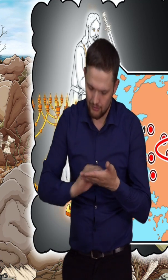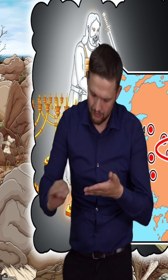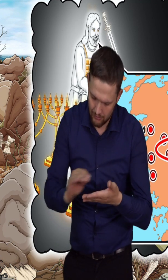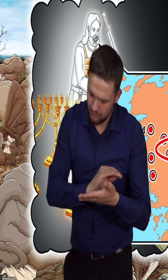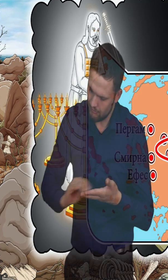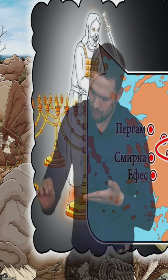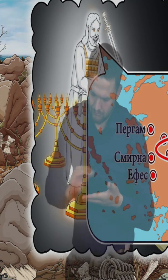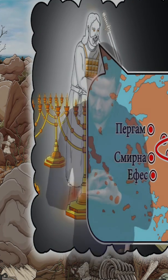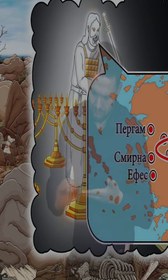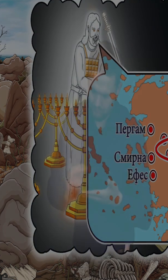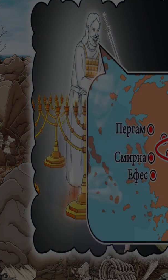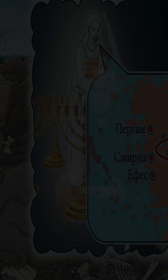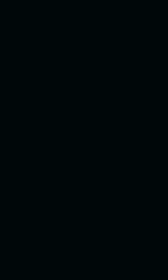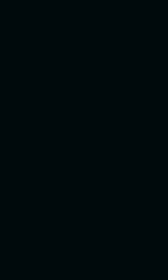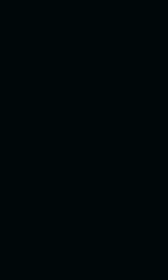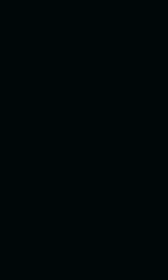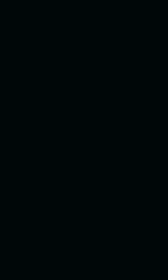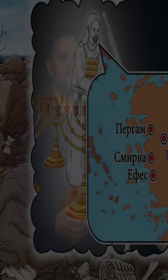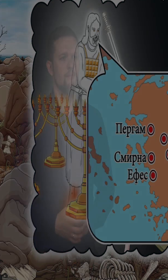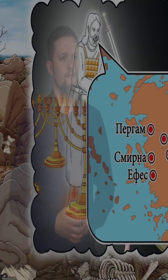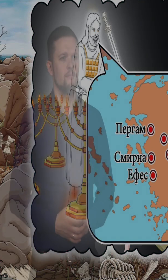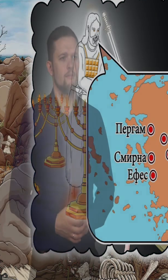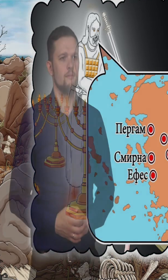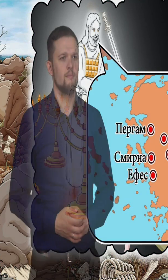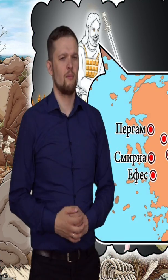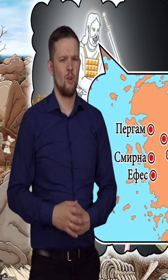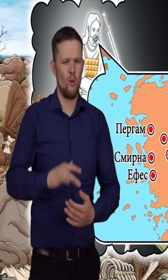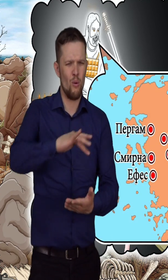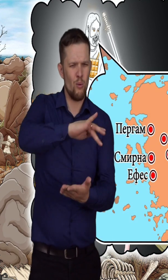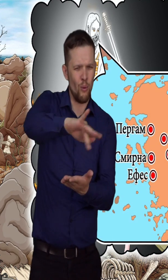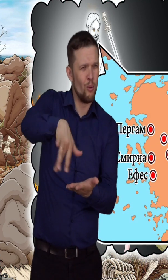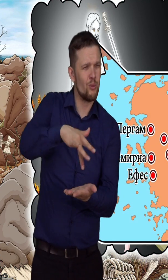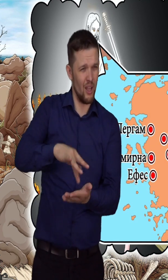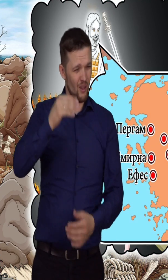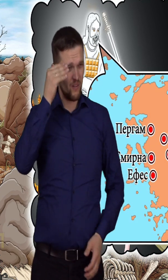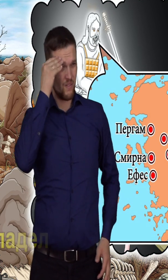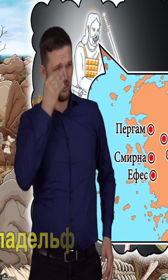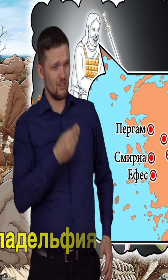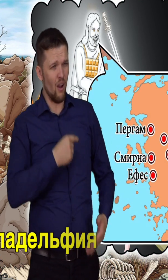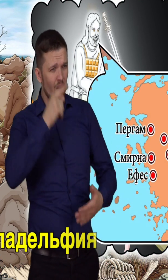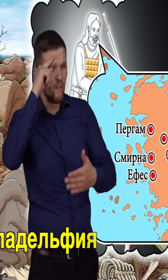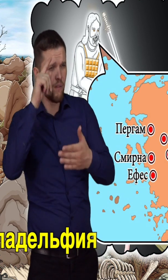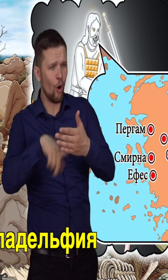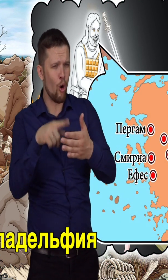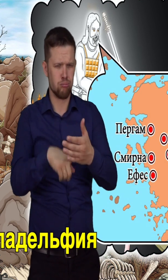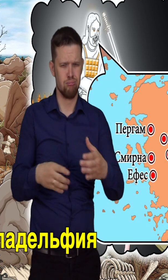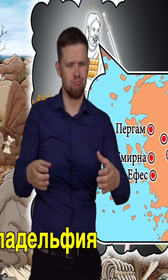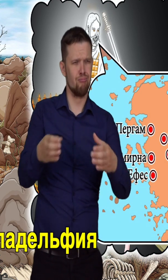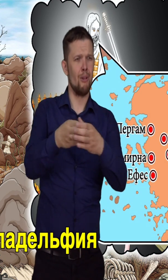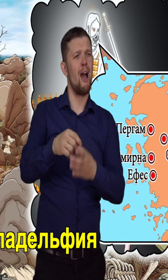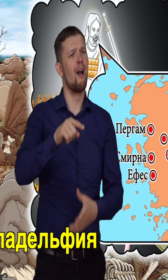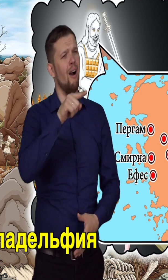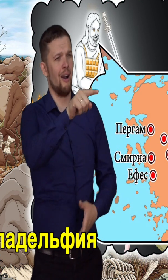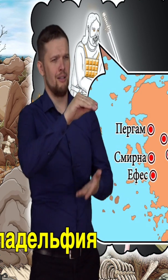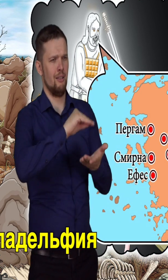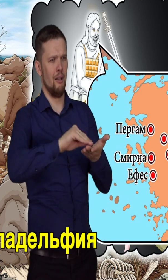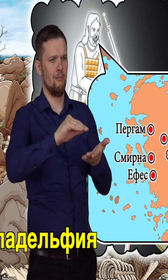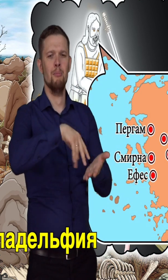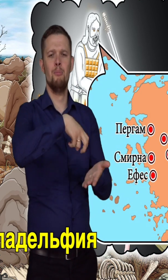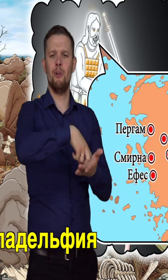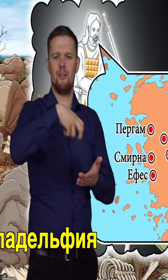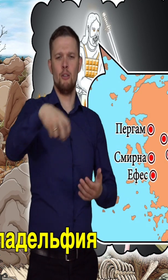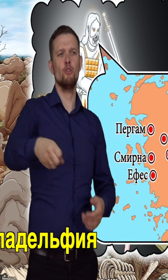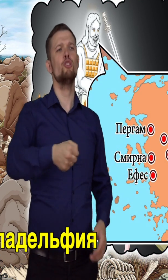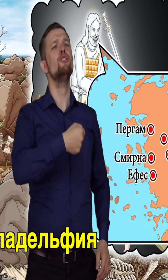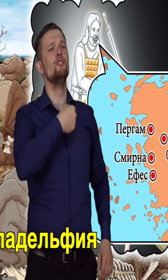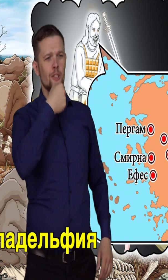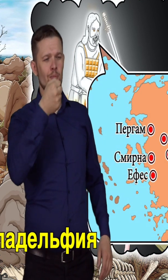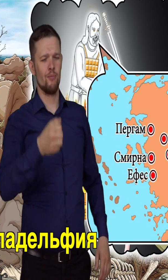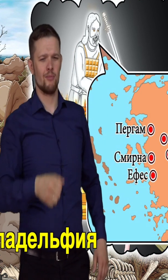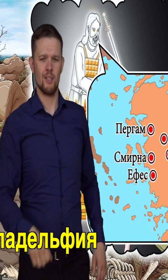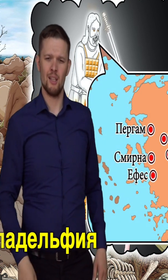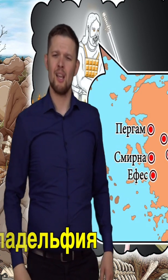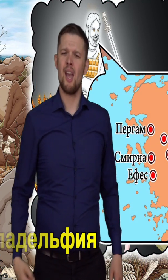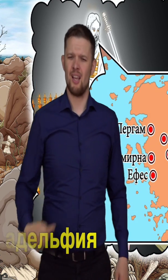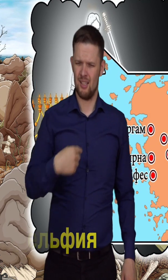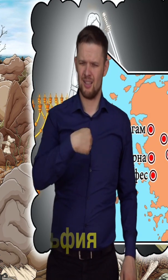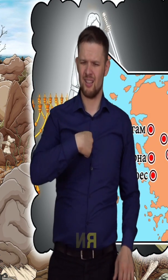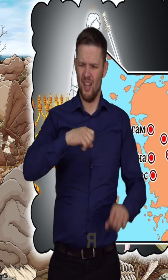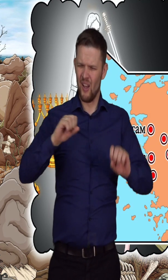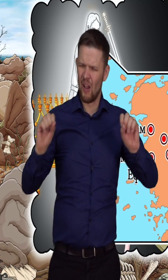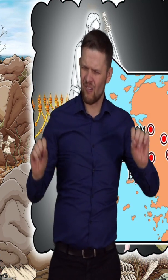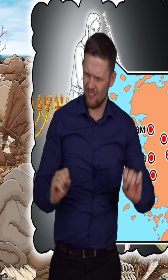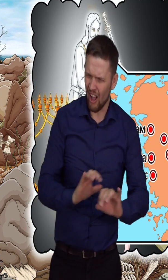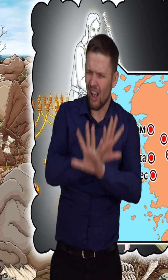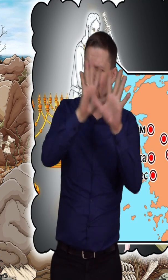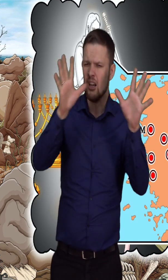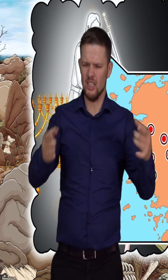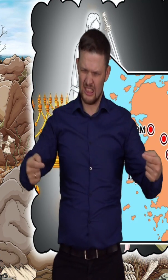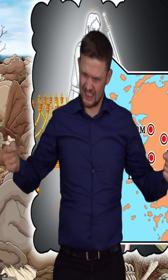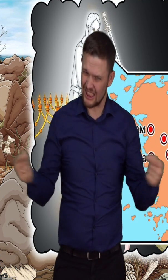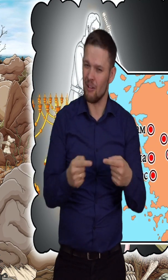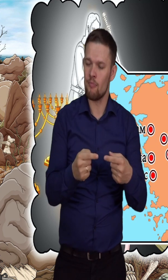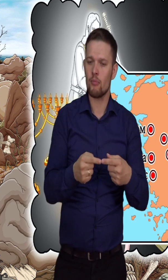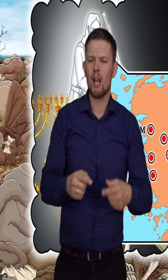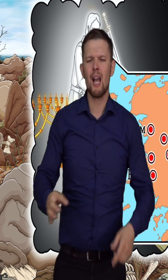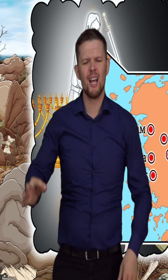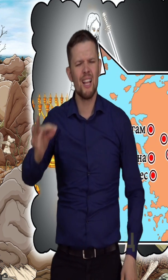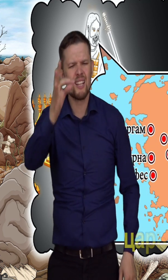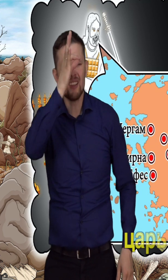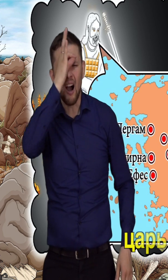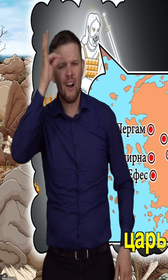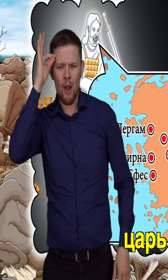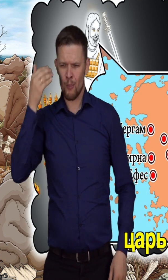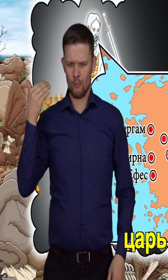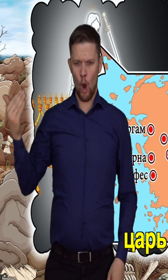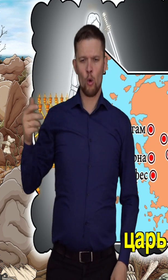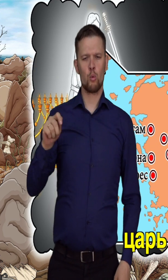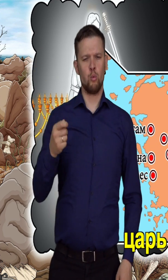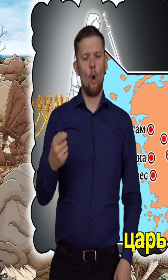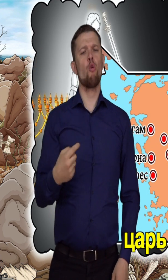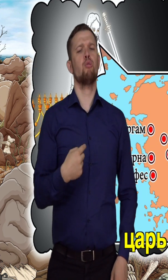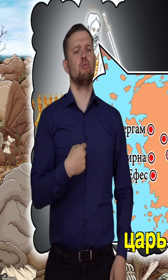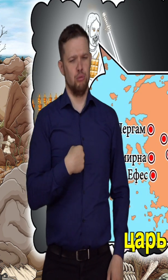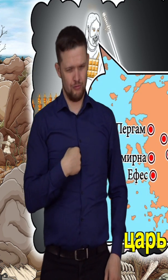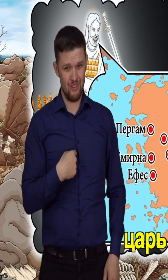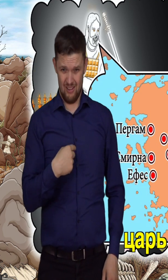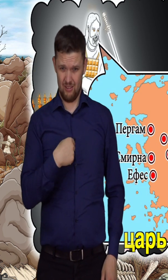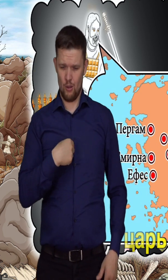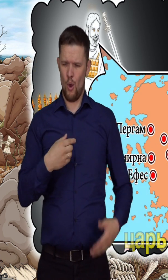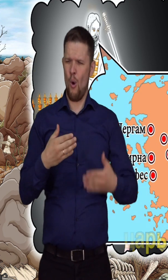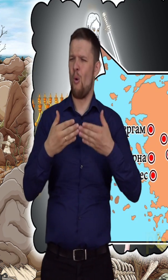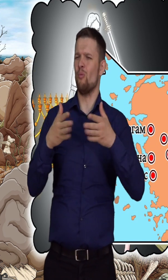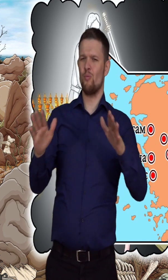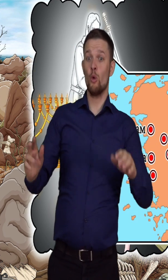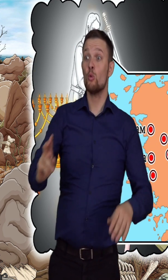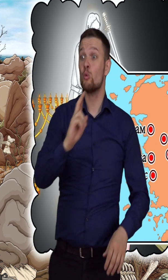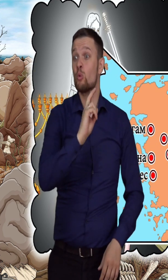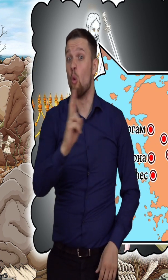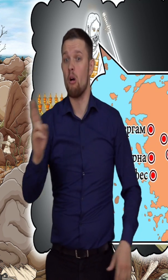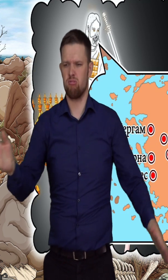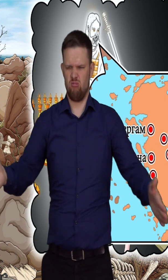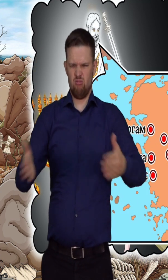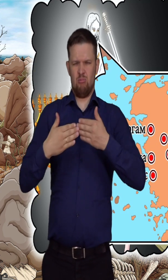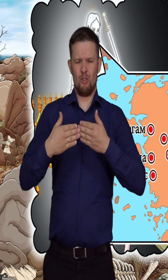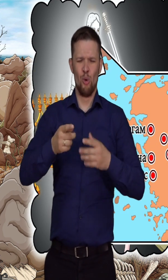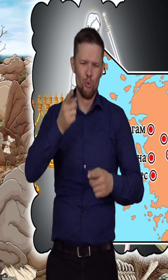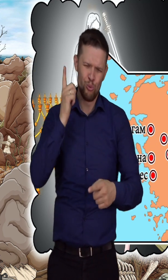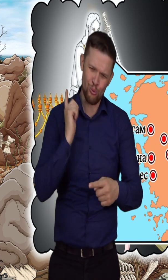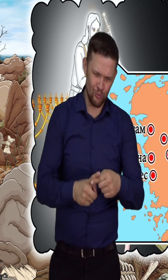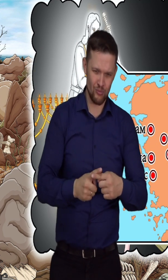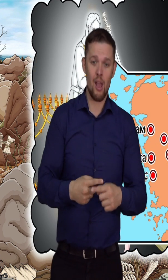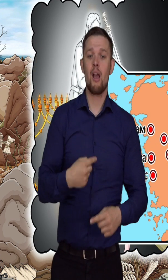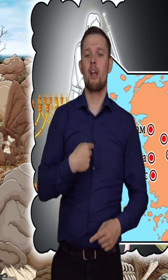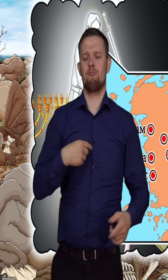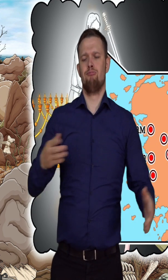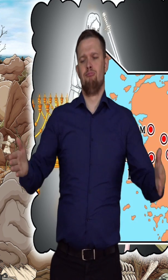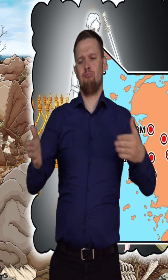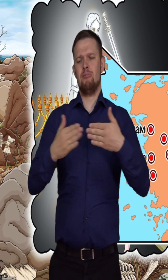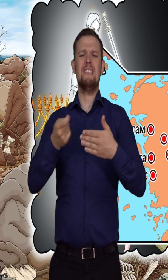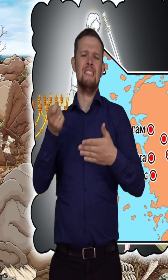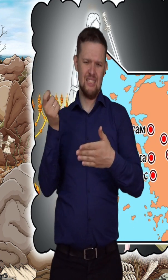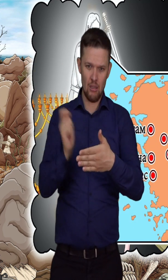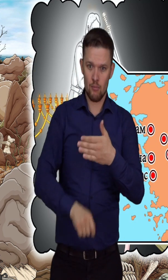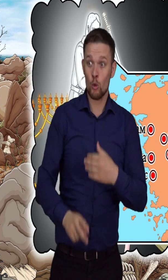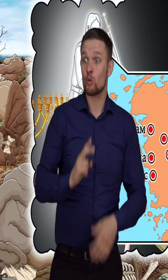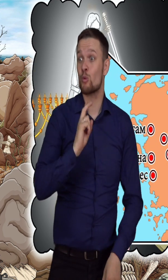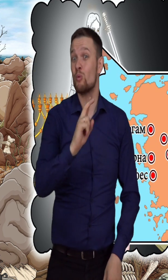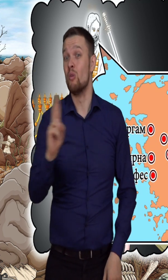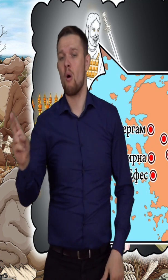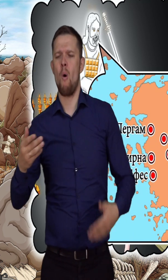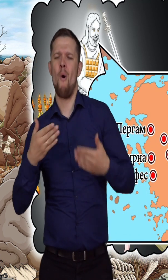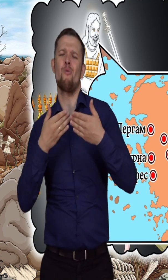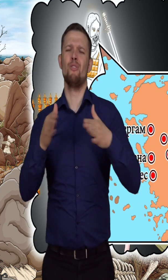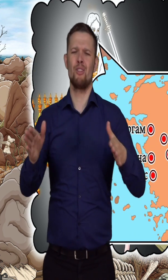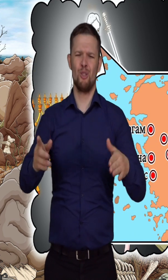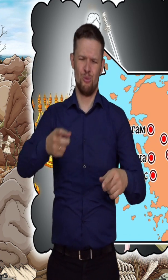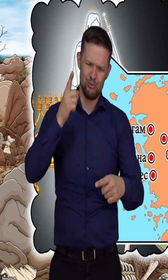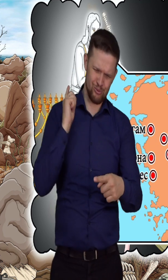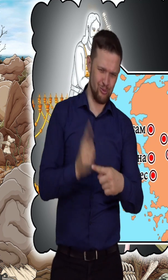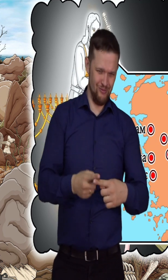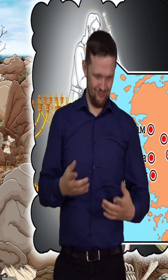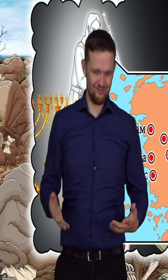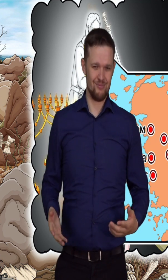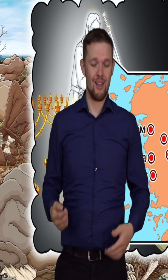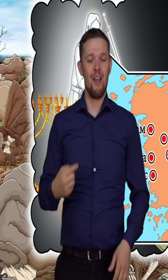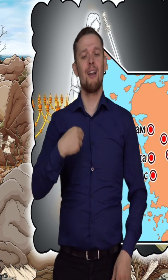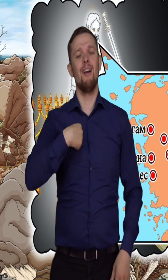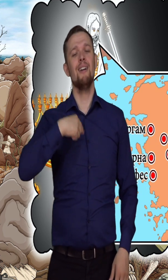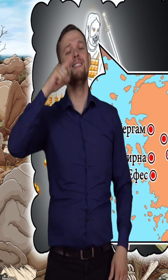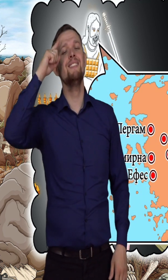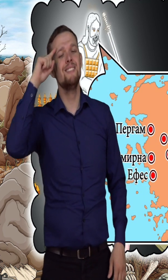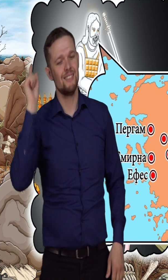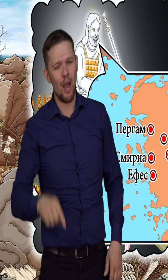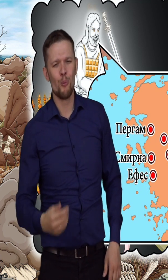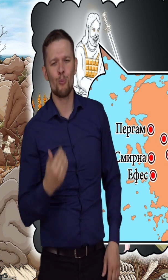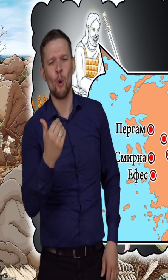To the angel of the church in Philadelphia write: These are the words of the One who is holy and true, who holds the key of David. What He opens no one can shut, and what He shuts no one can open.